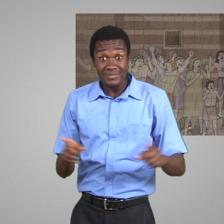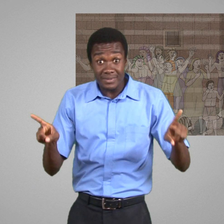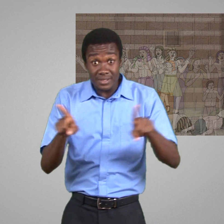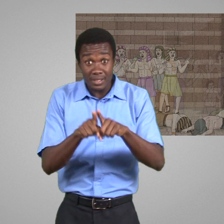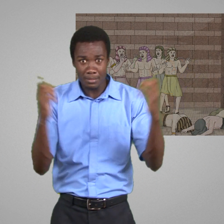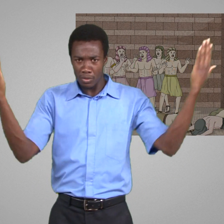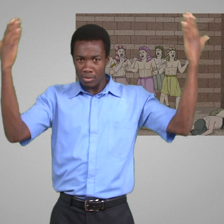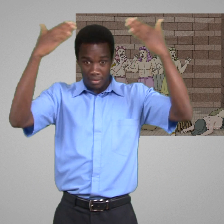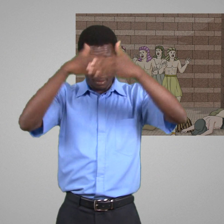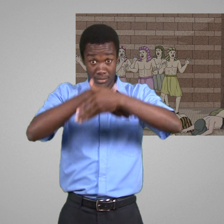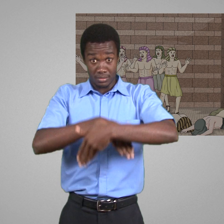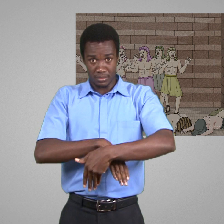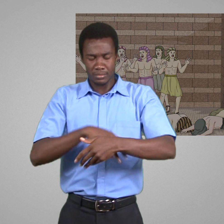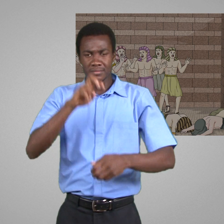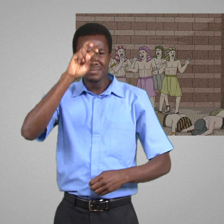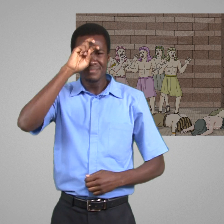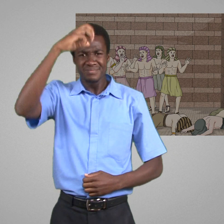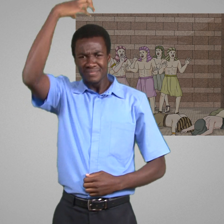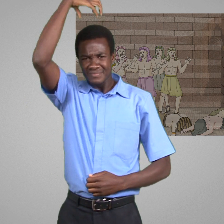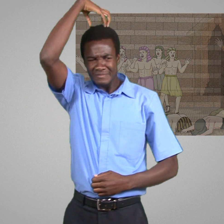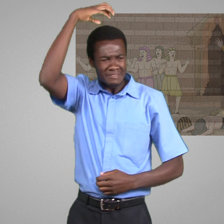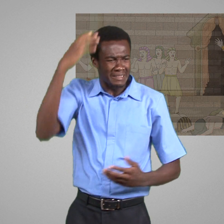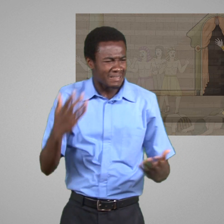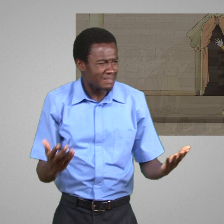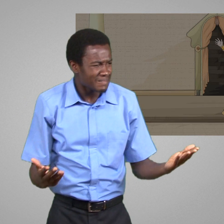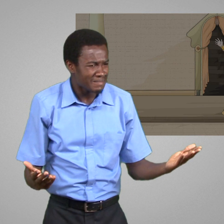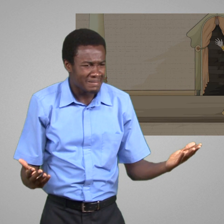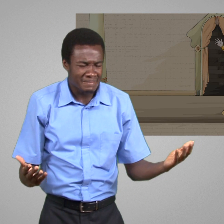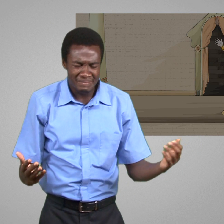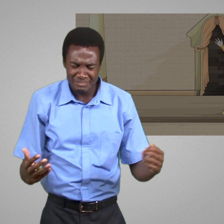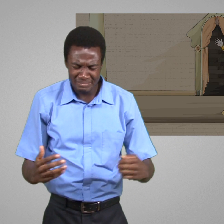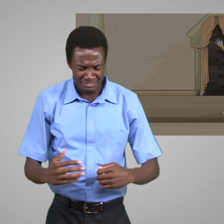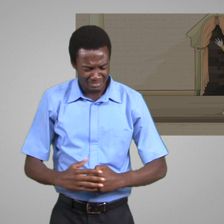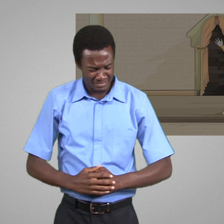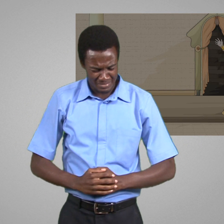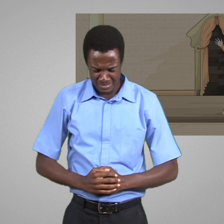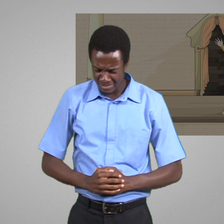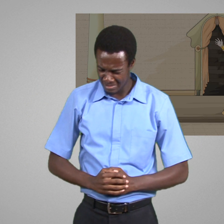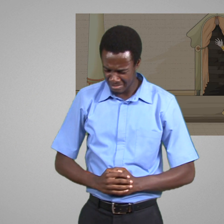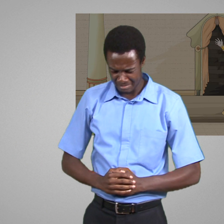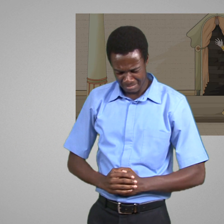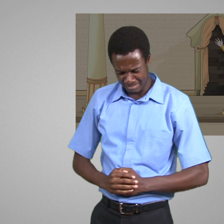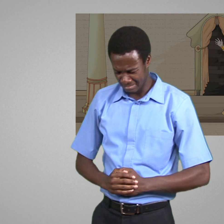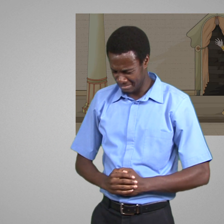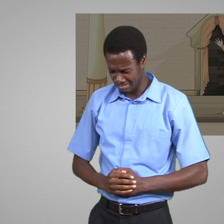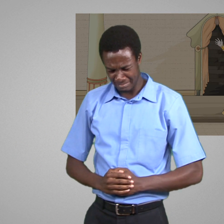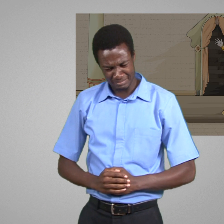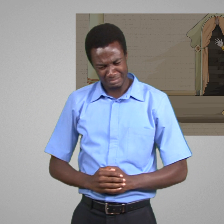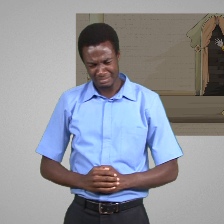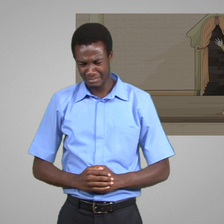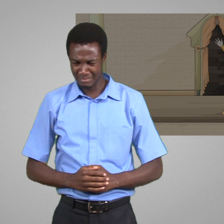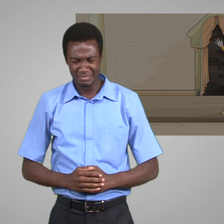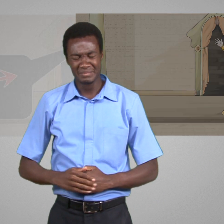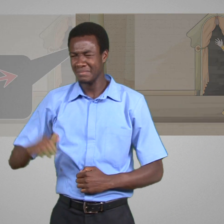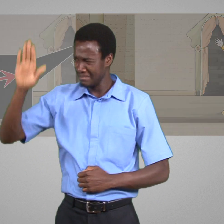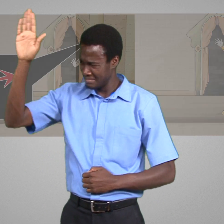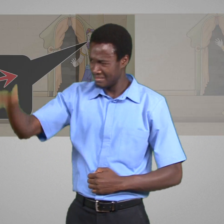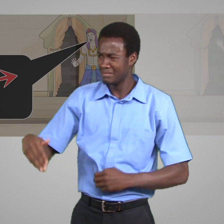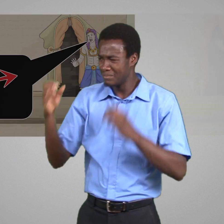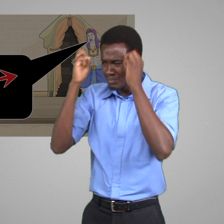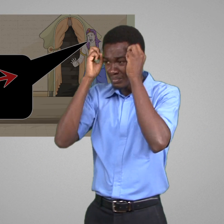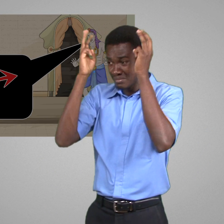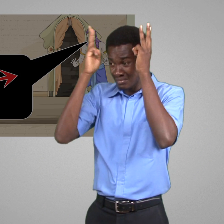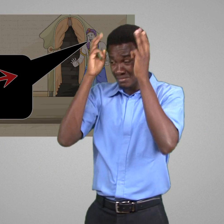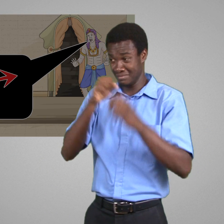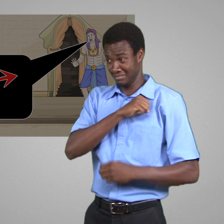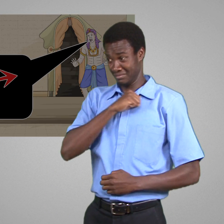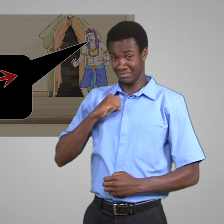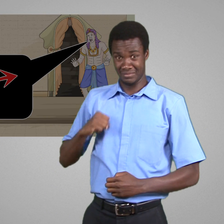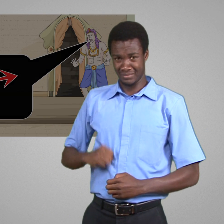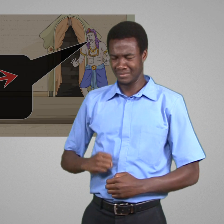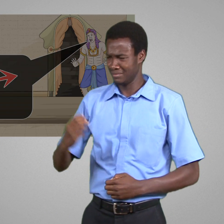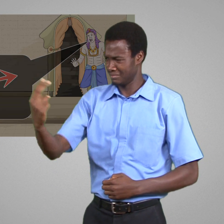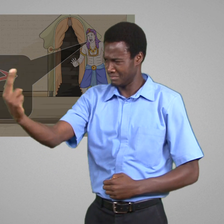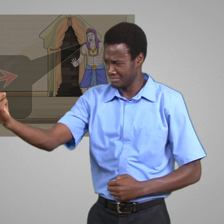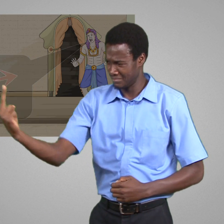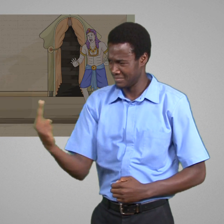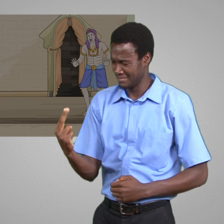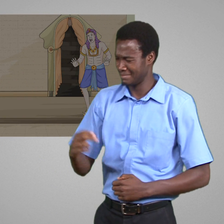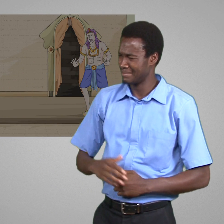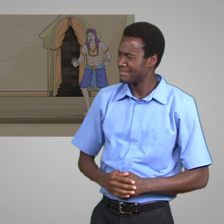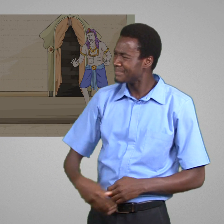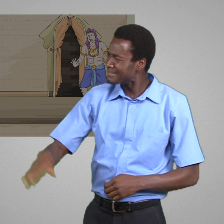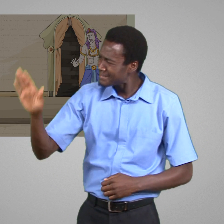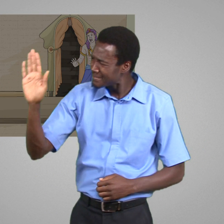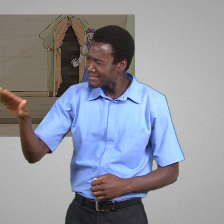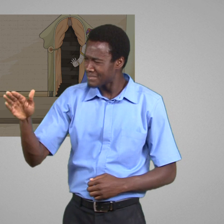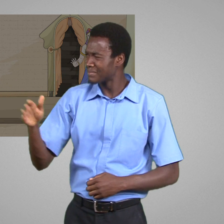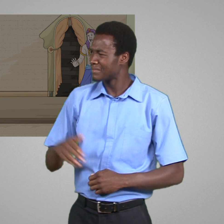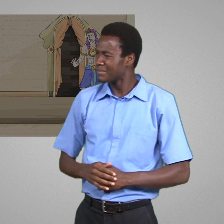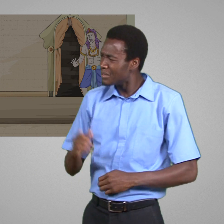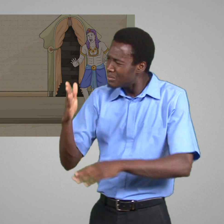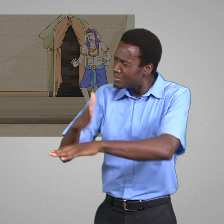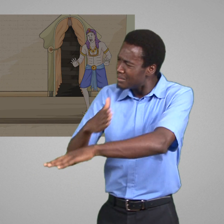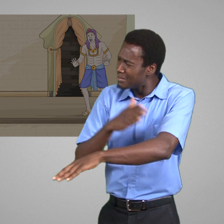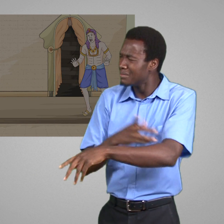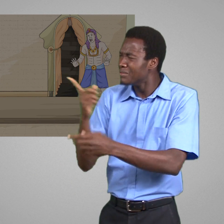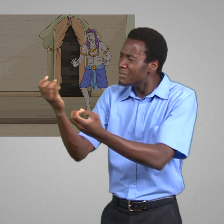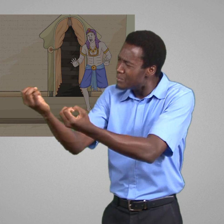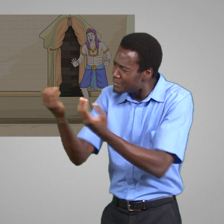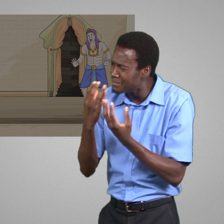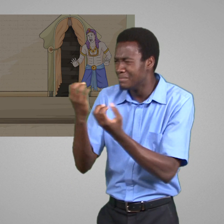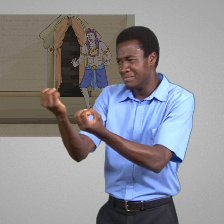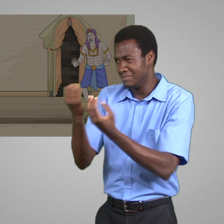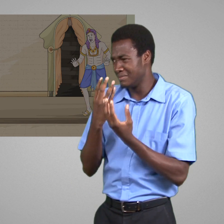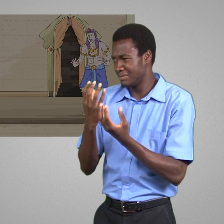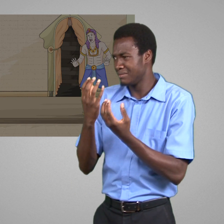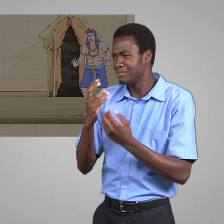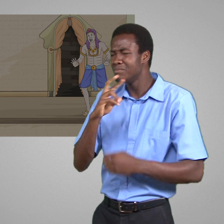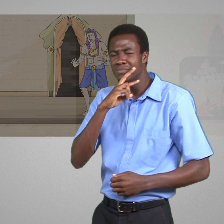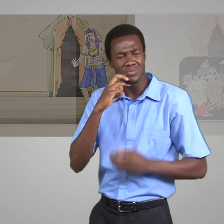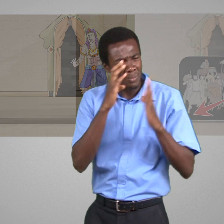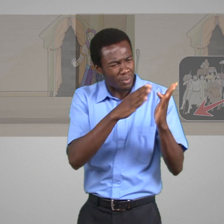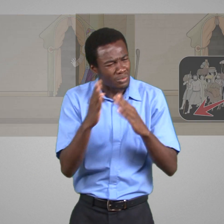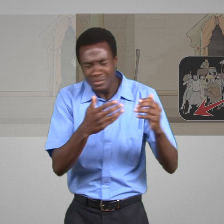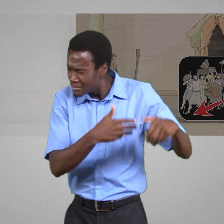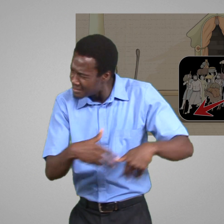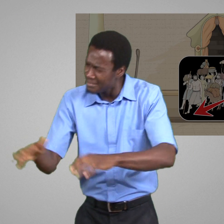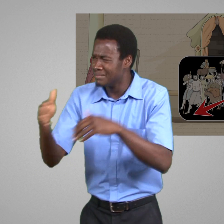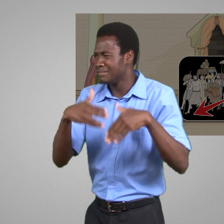Then Pharaoh summoned Moses and Aaron by night and said, “Get up, leave my people, both you and the Israelites! Go, worship the LORD as you have requested.